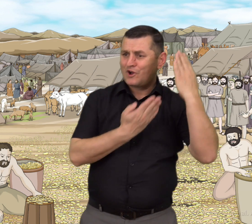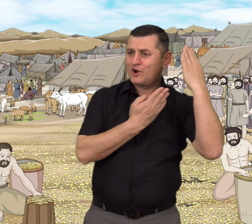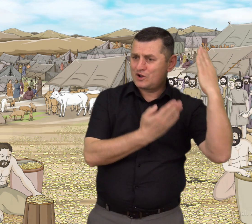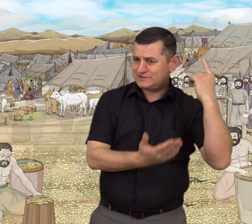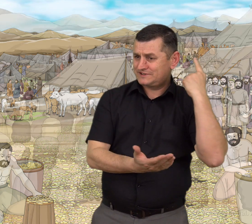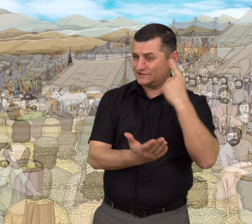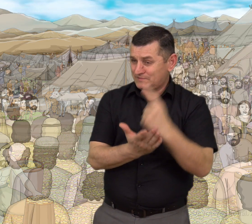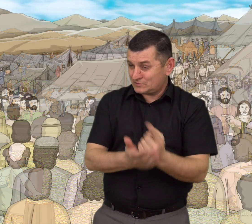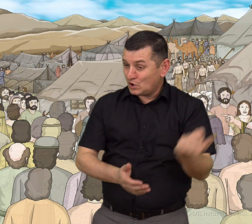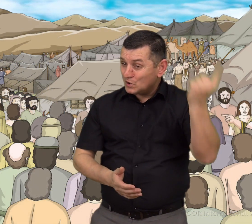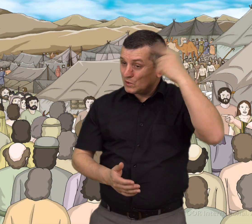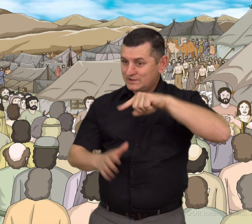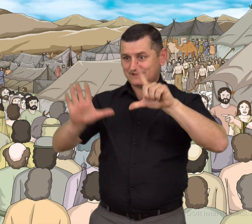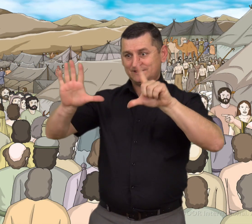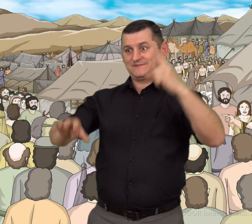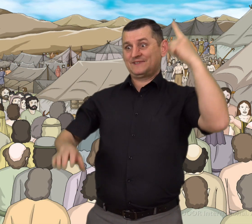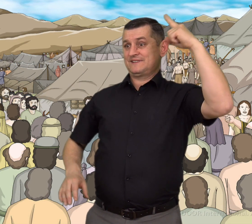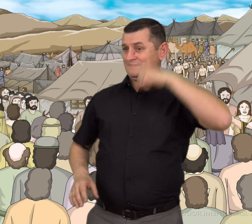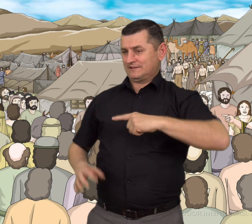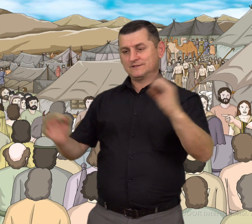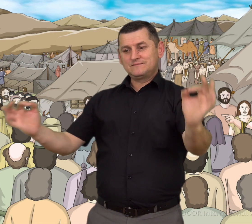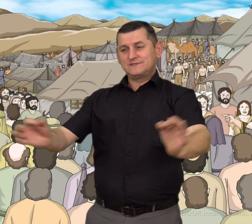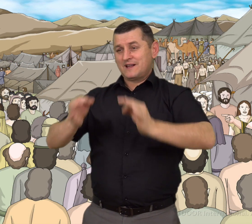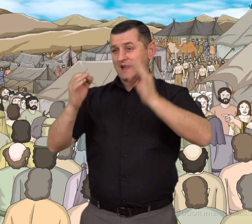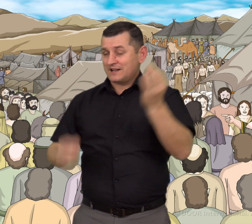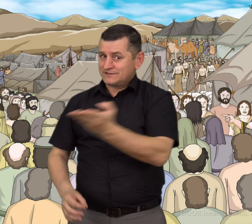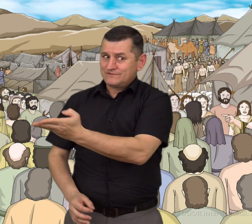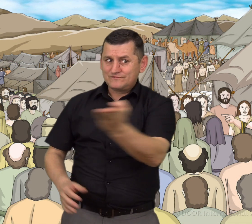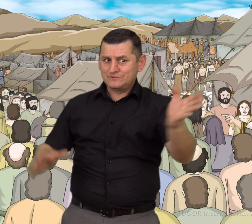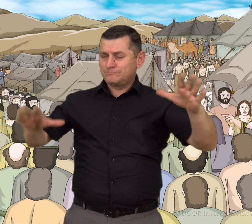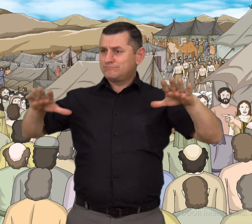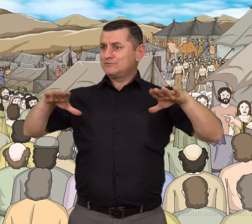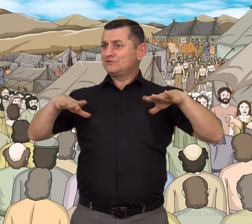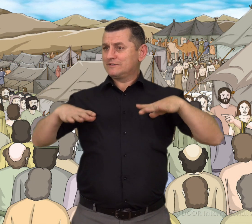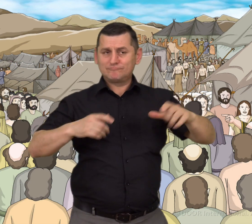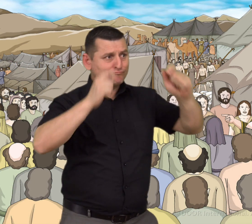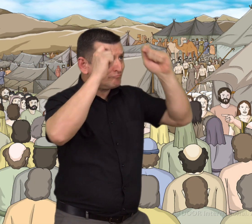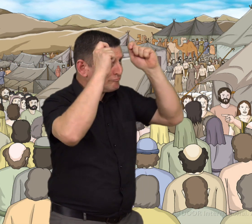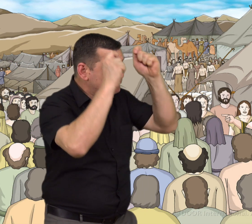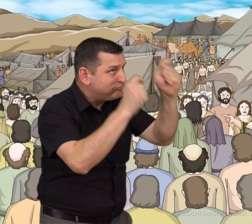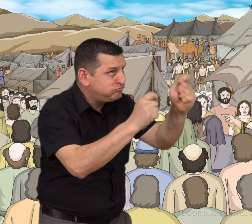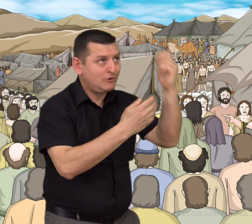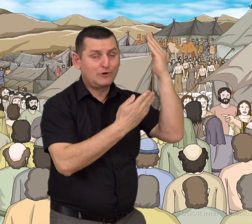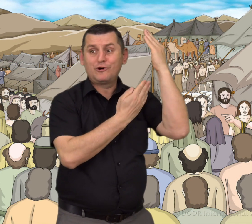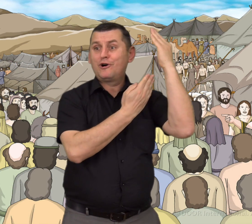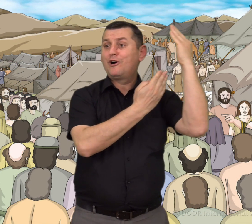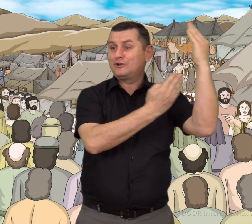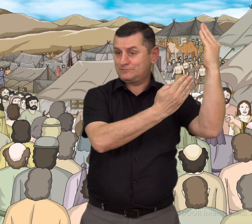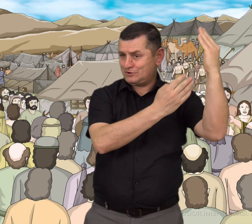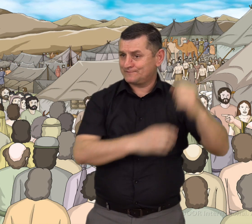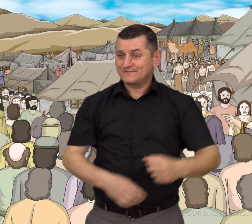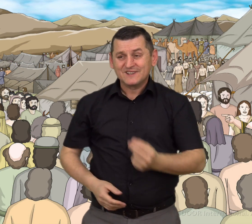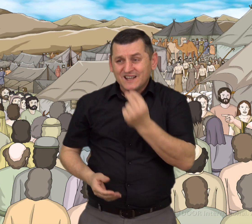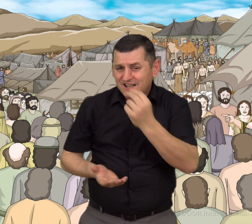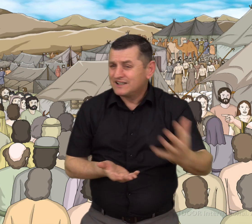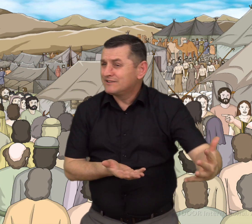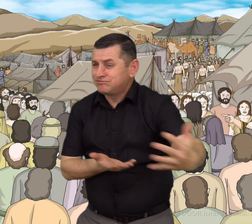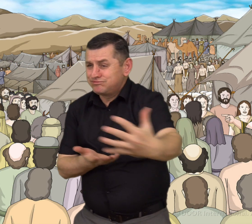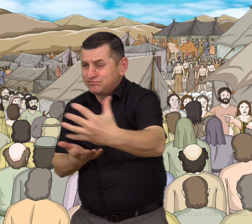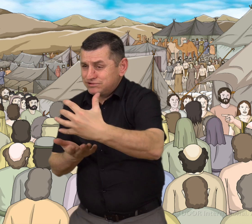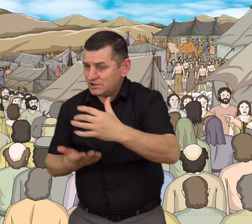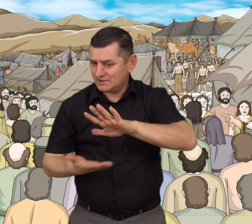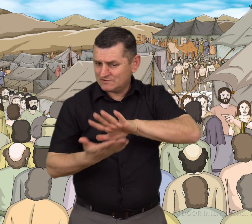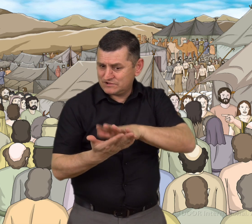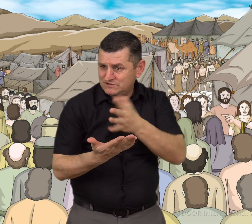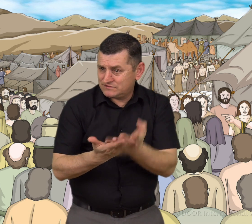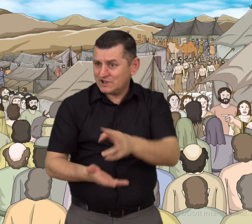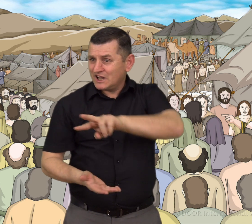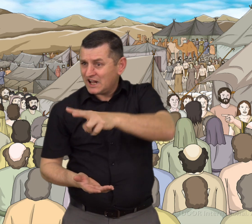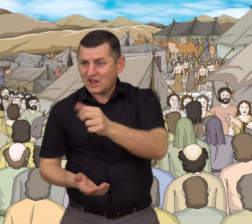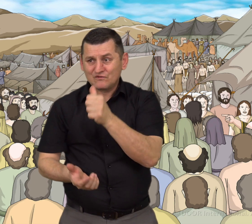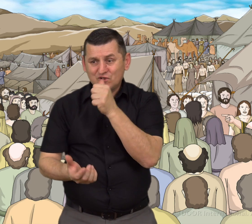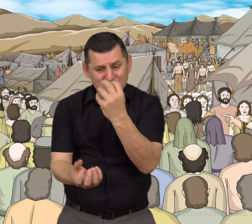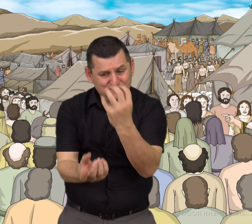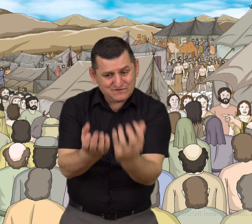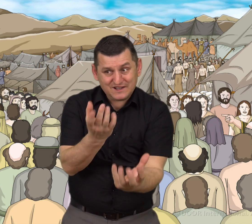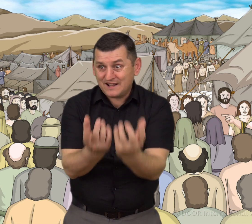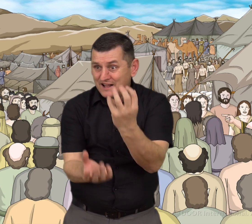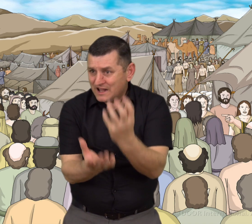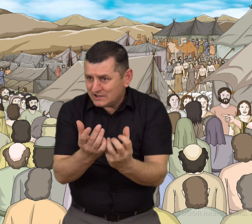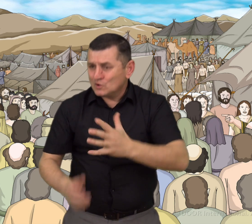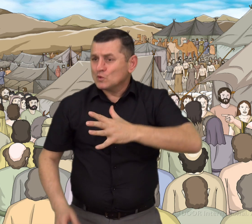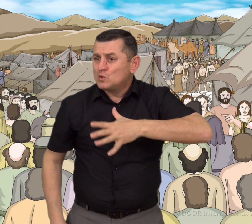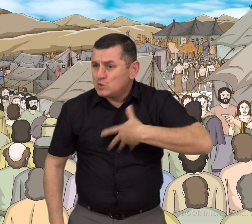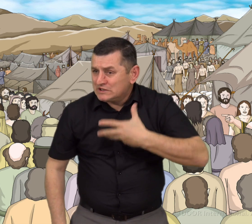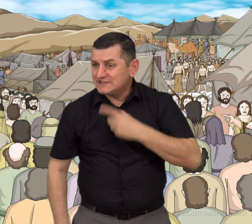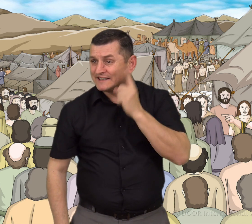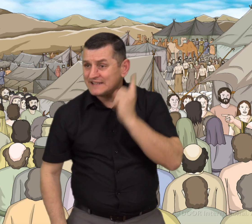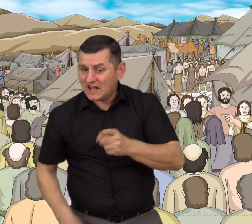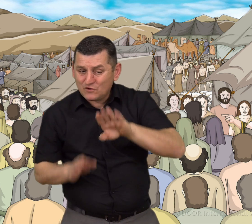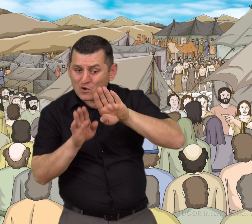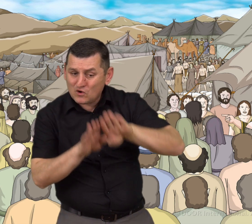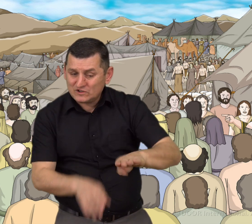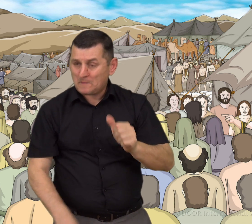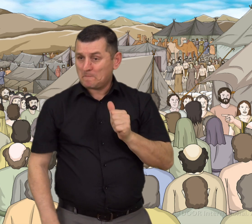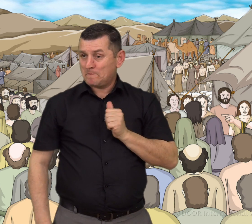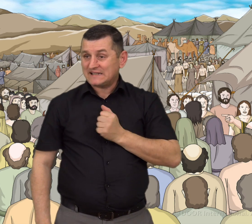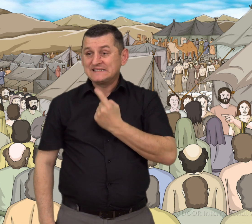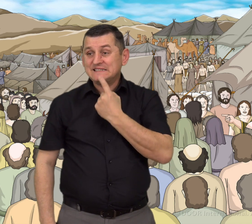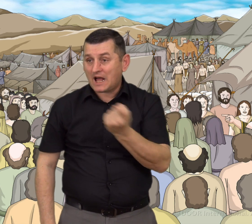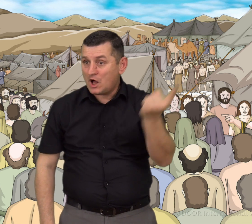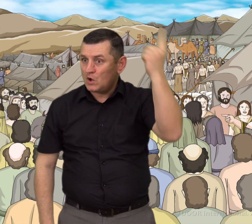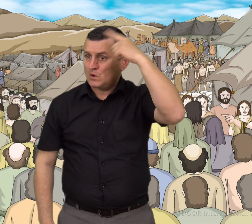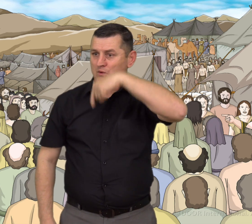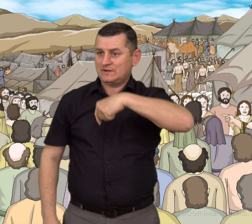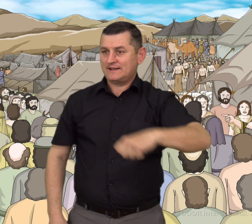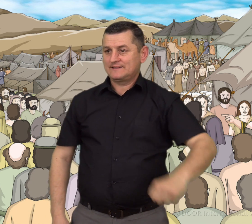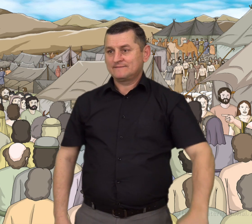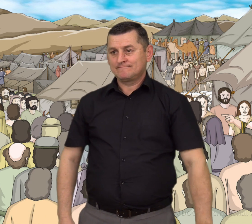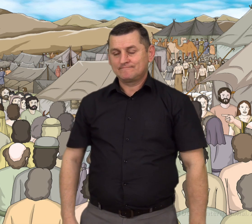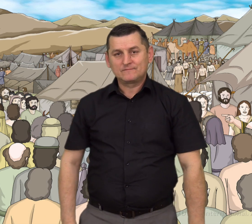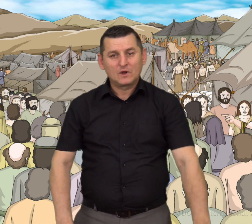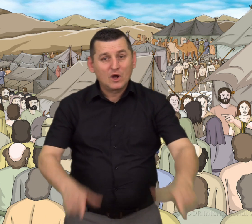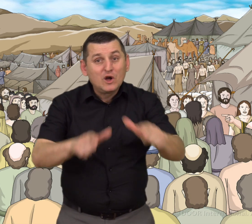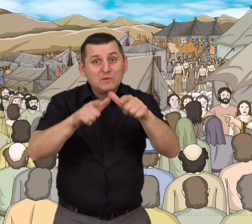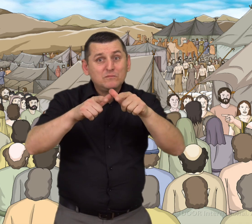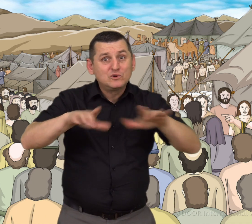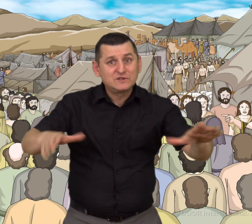So bake what you want to bake, and boil what you want to boil.